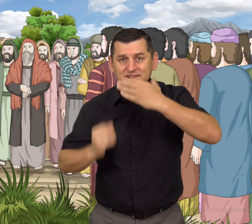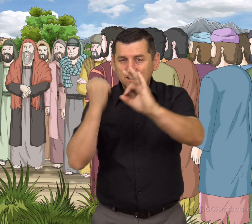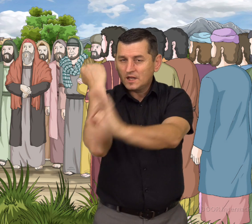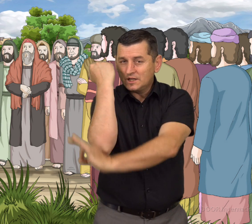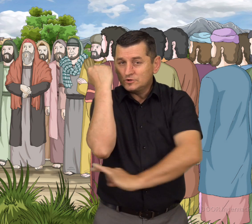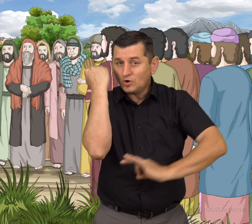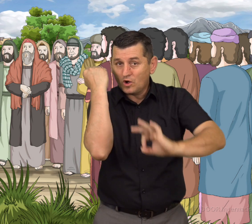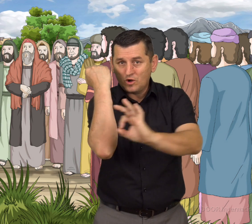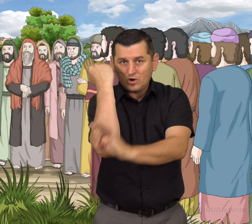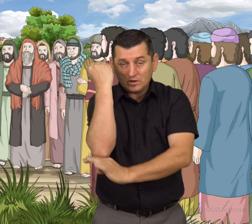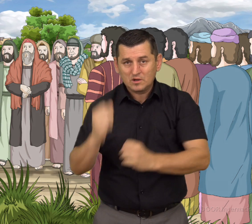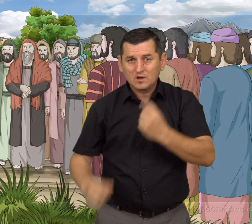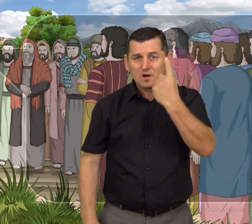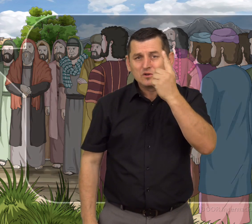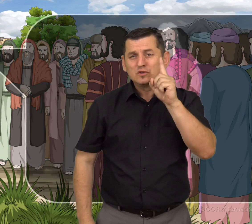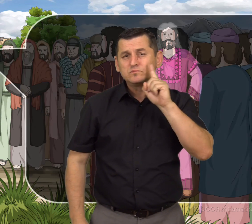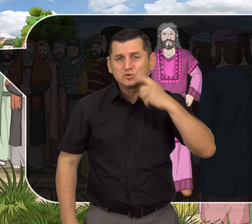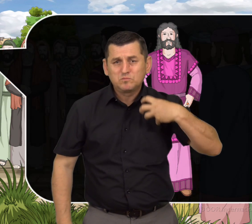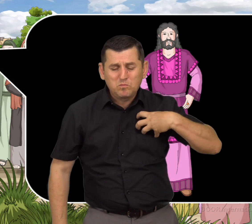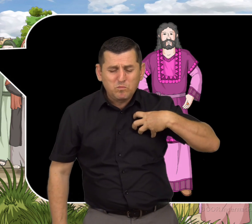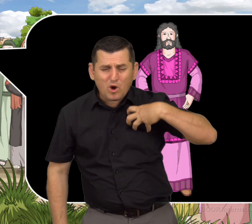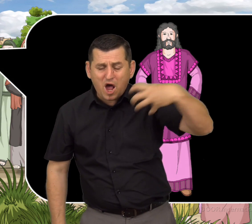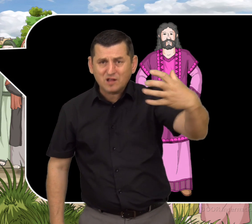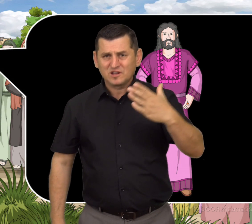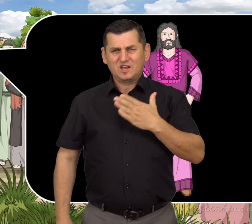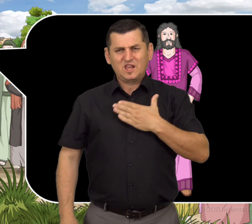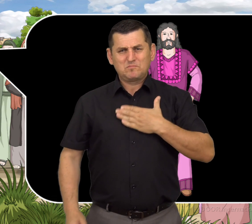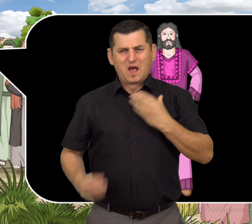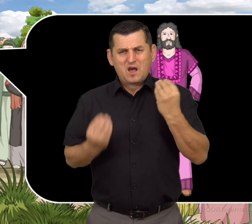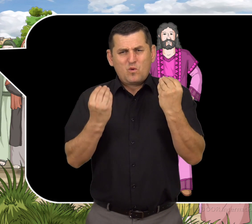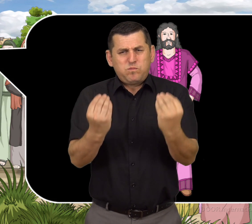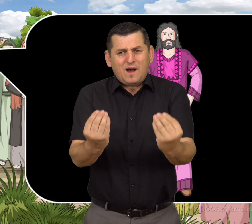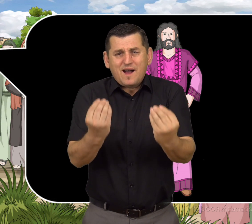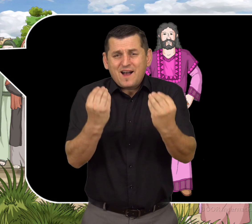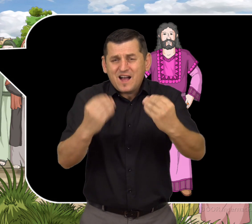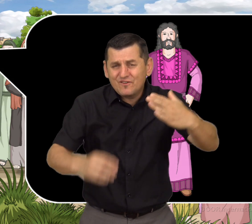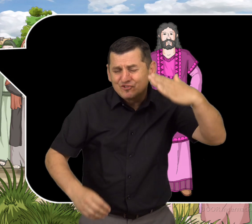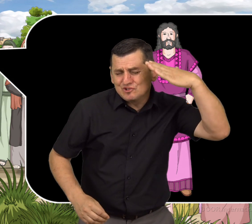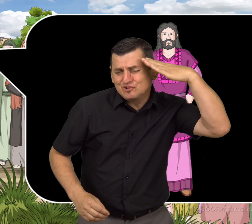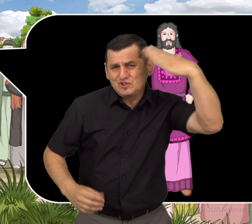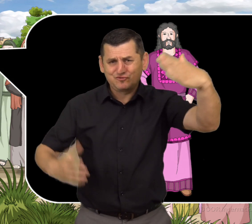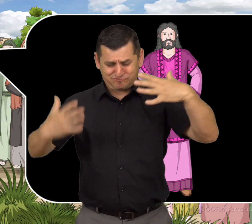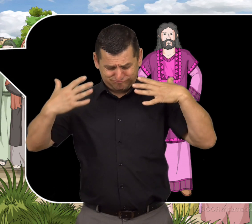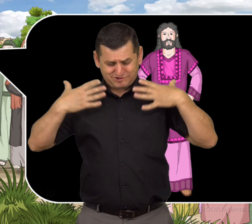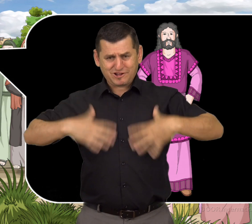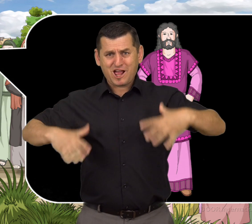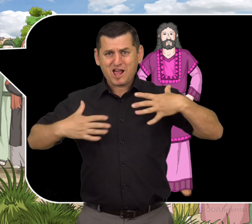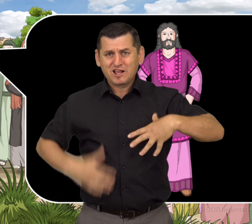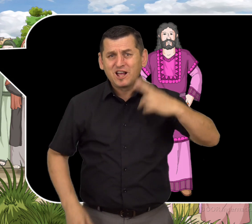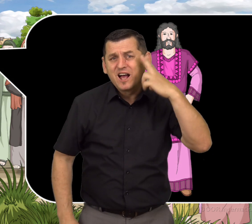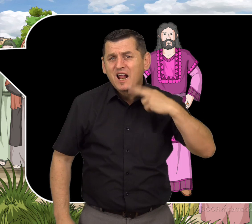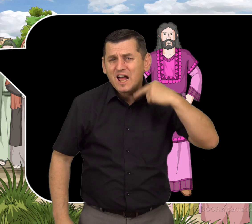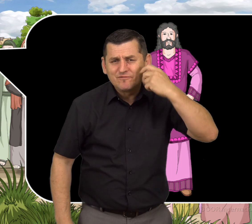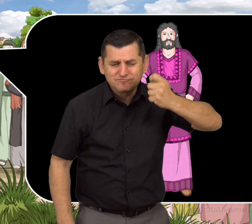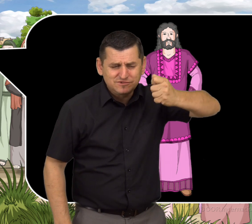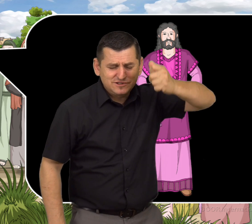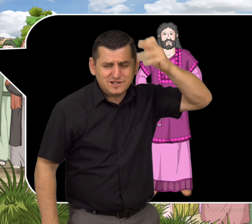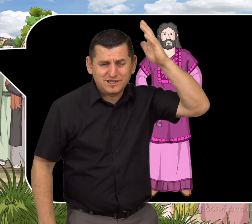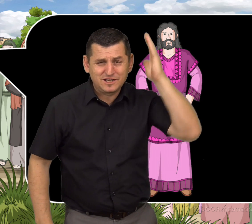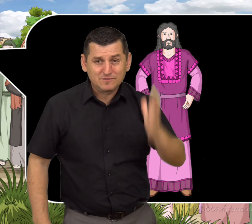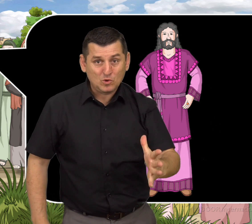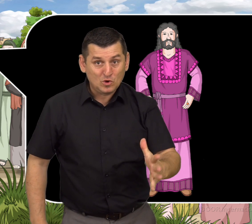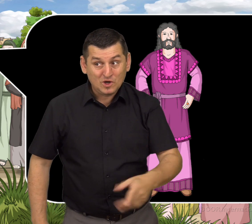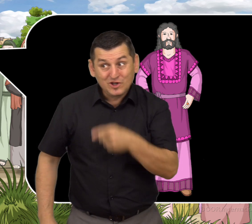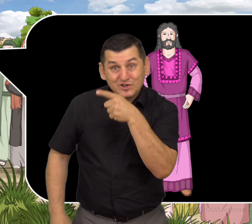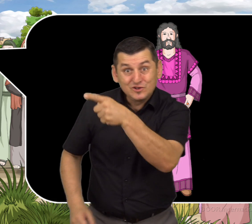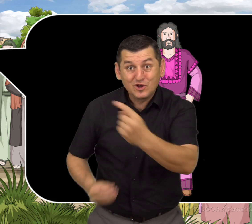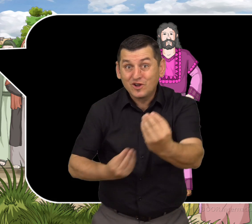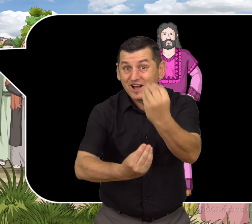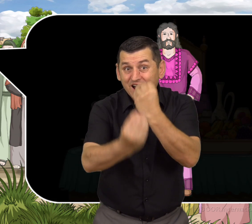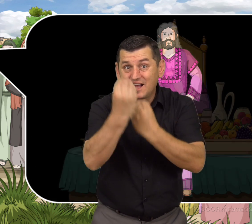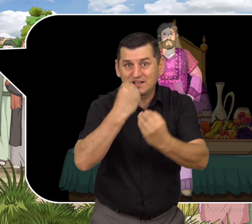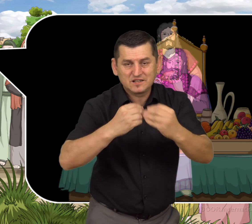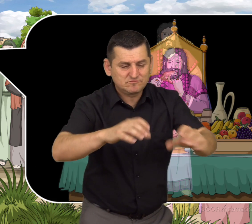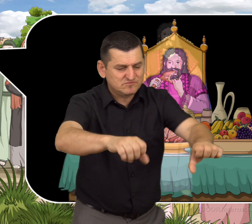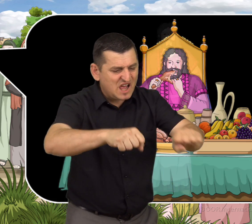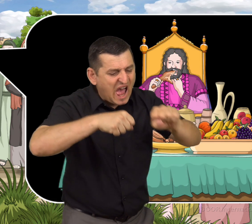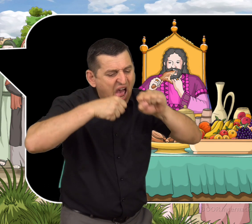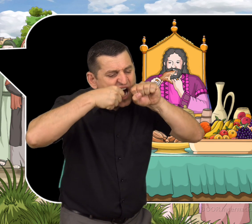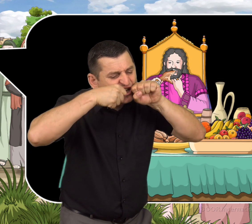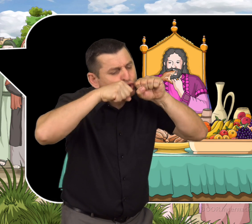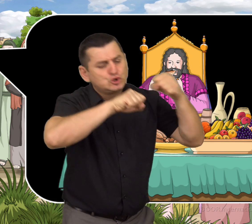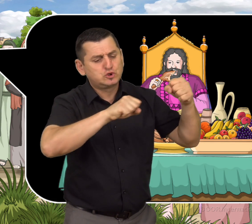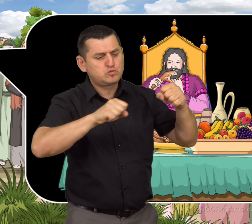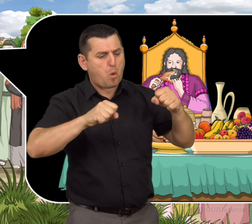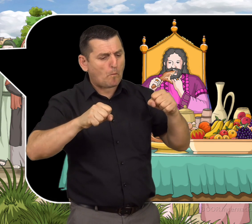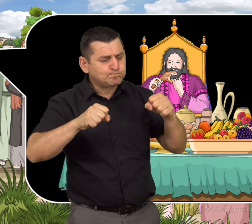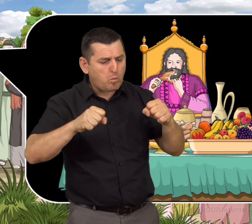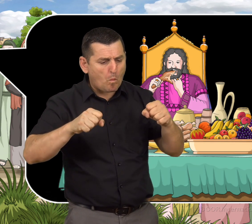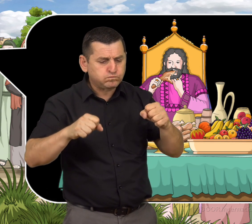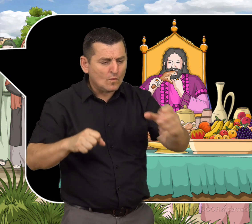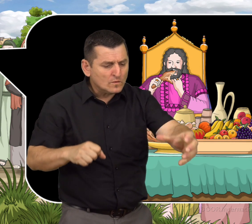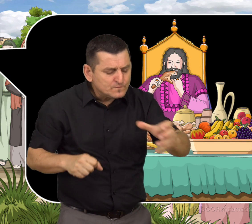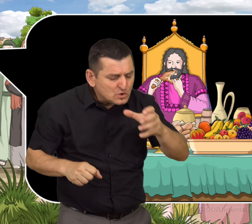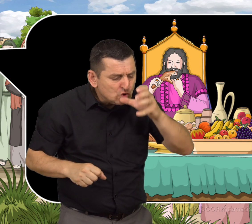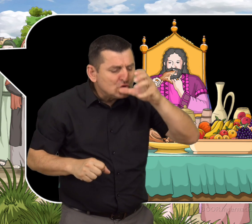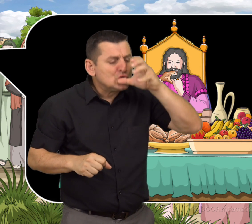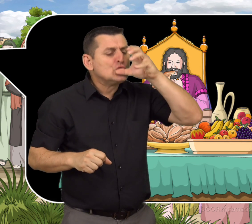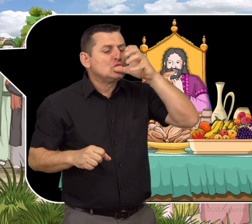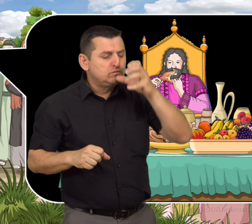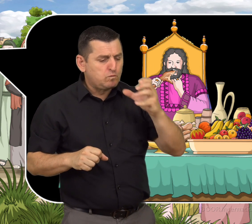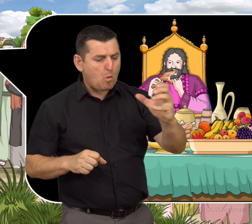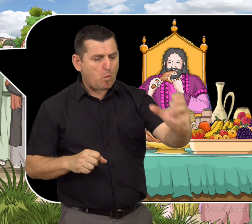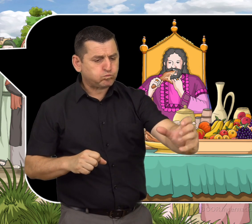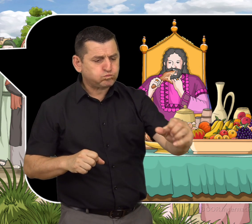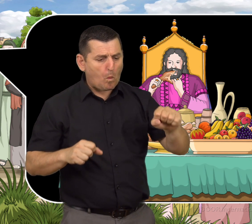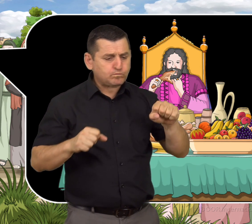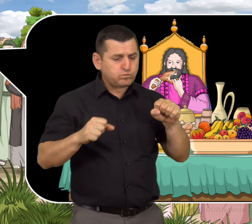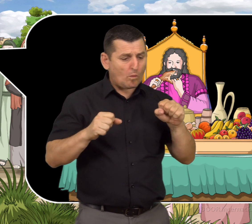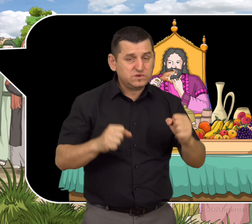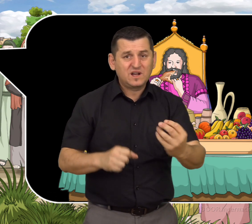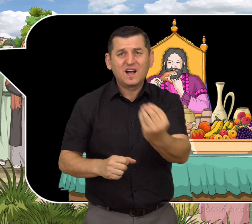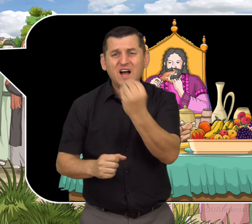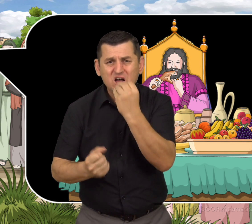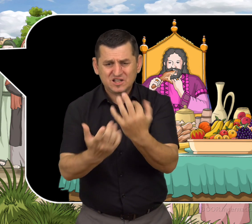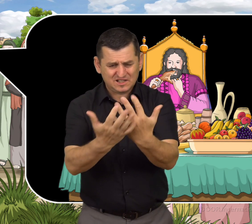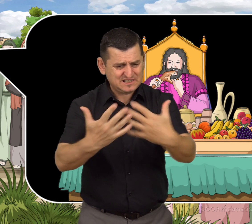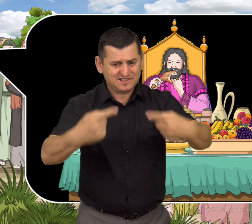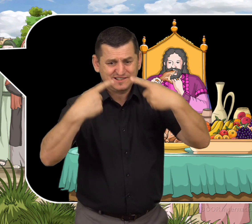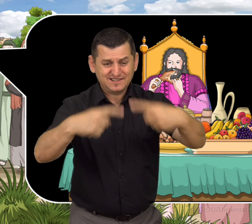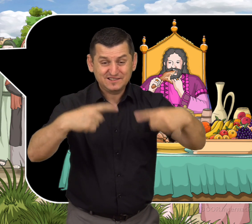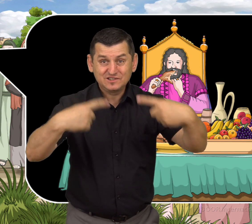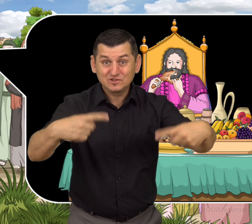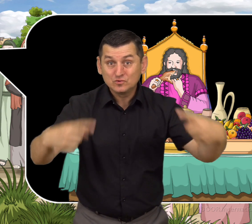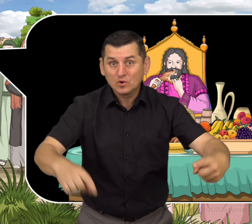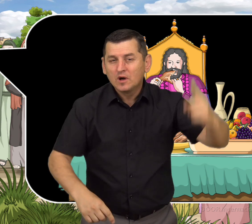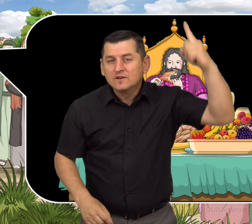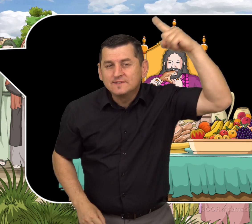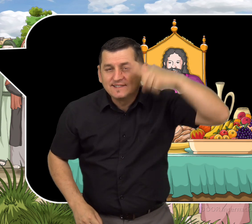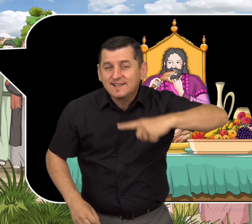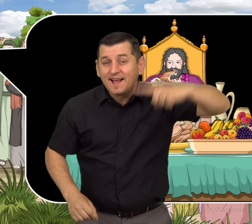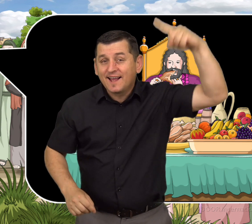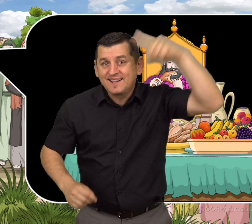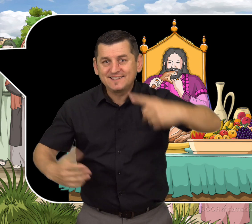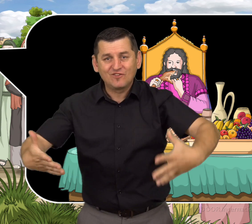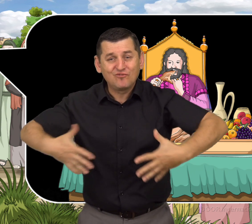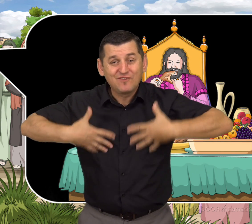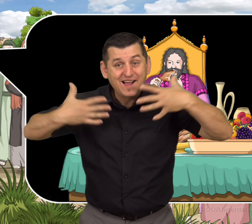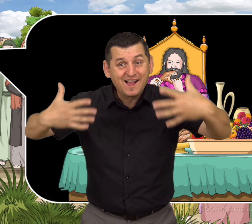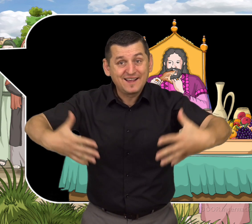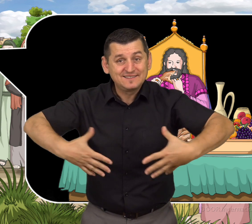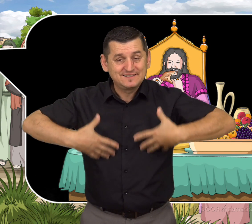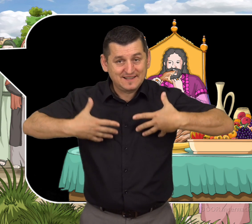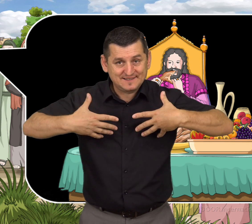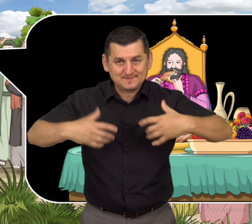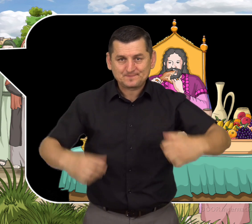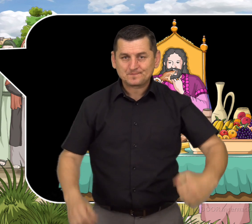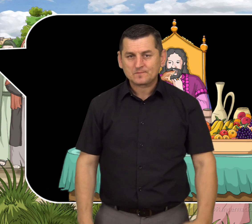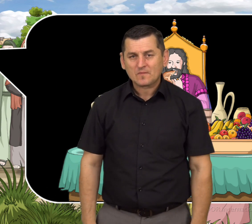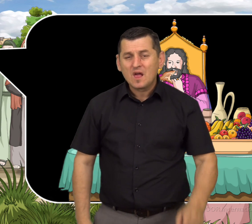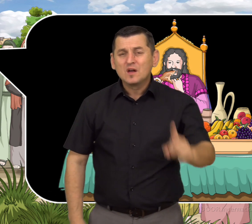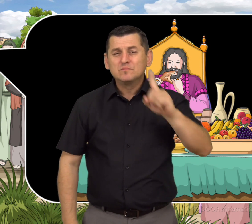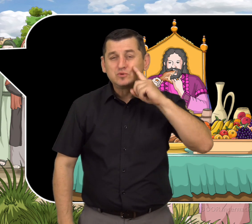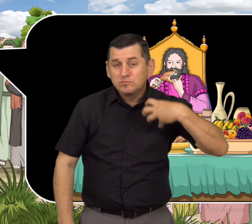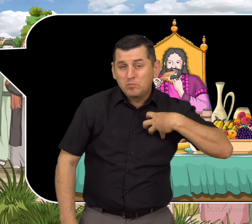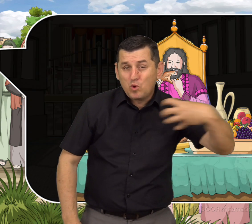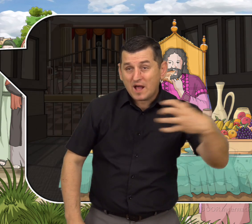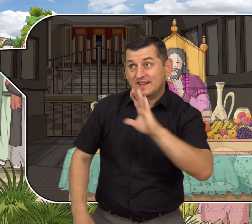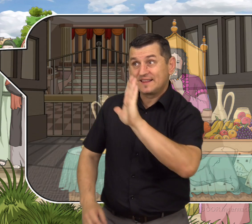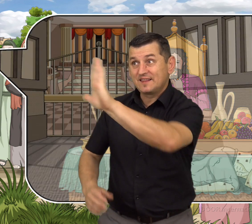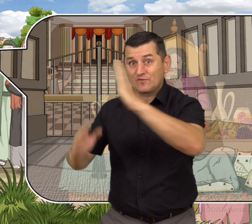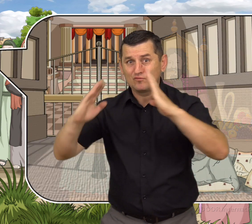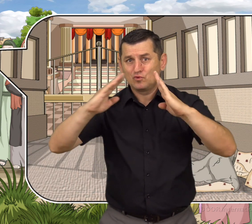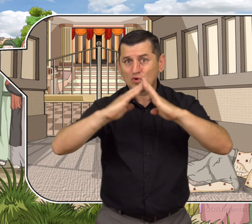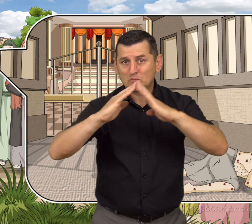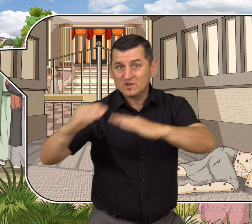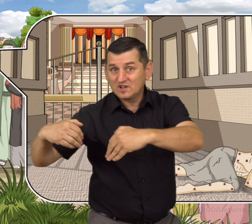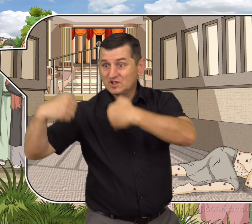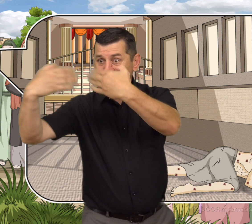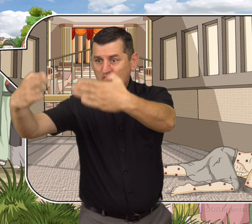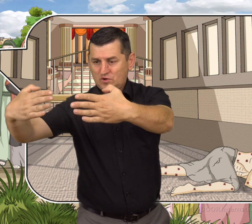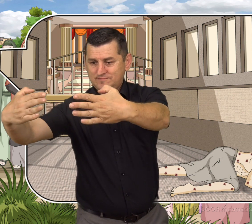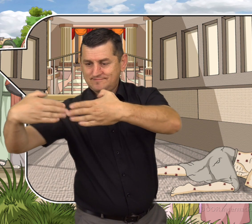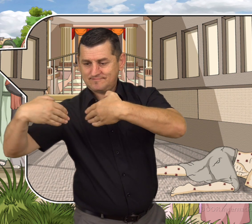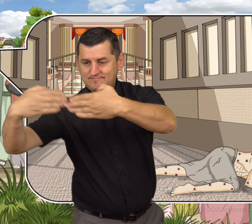Now there was a rich man dressed in purple and fine linen, who lived each day in joyous splendor.